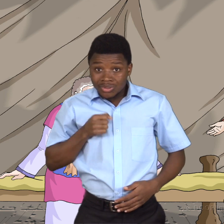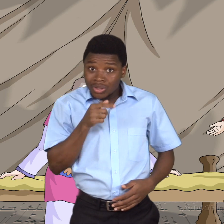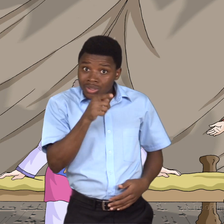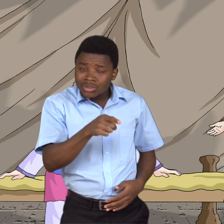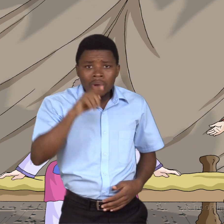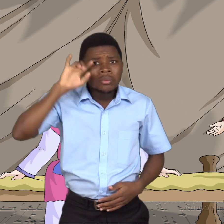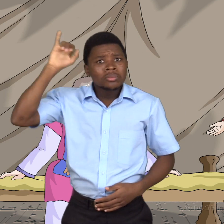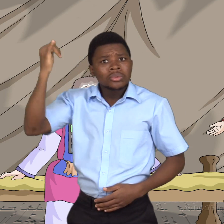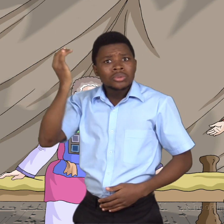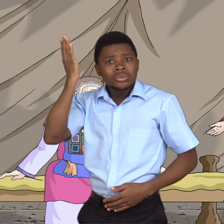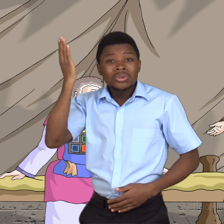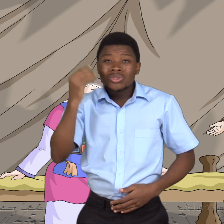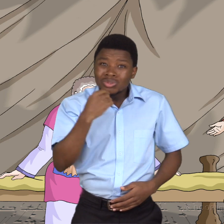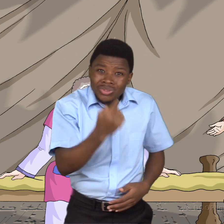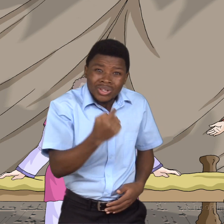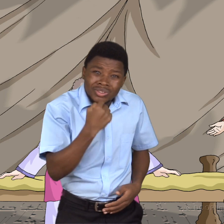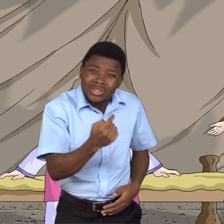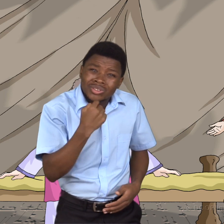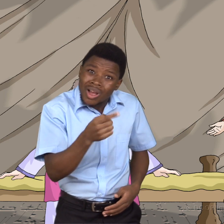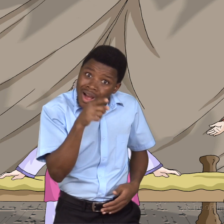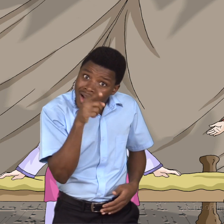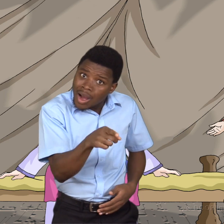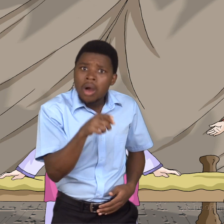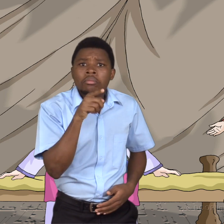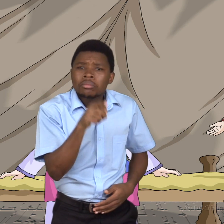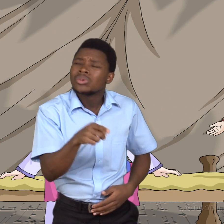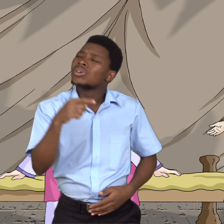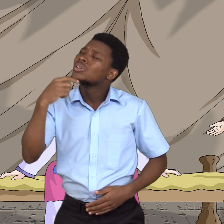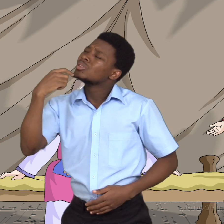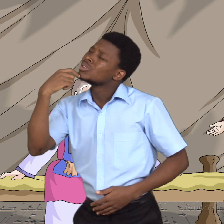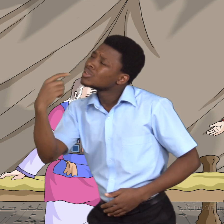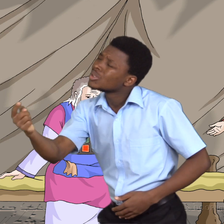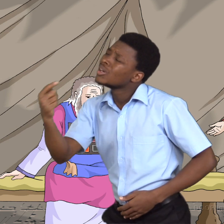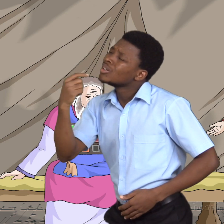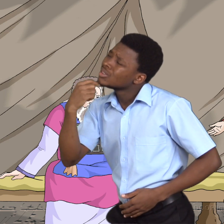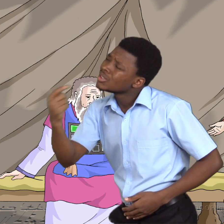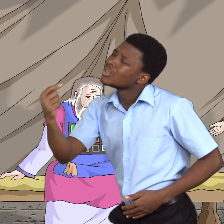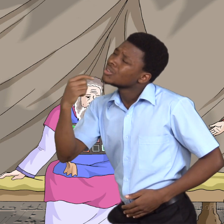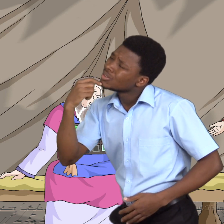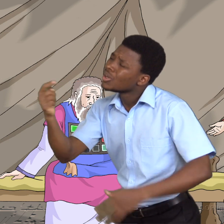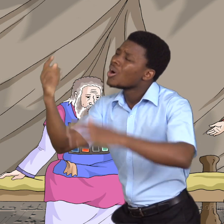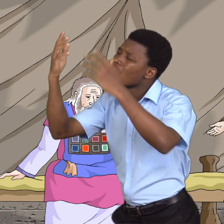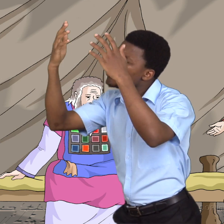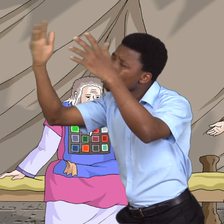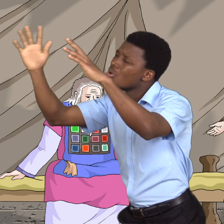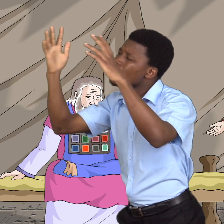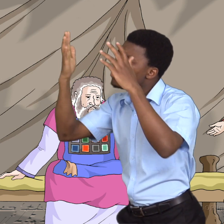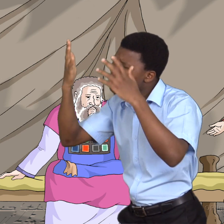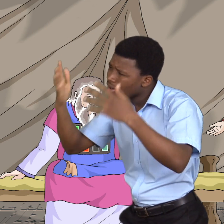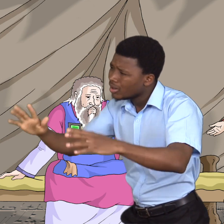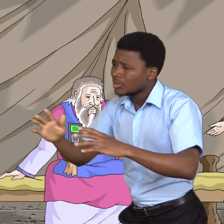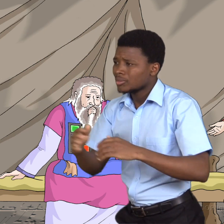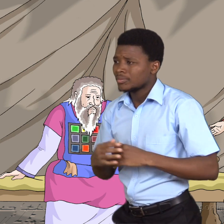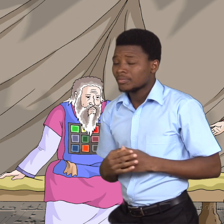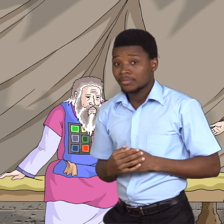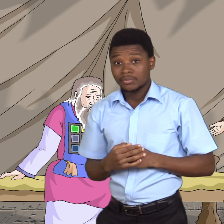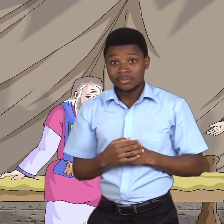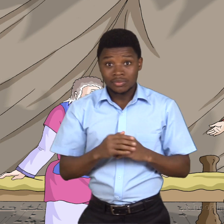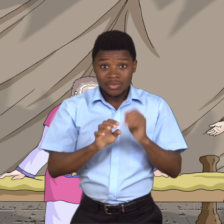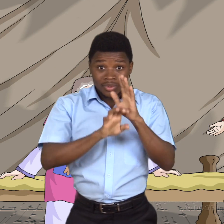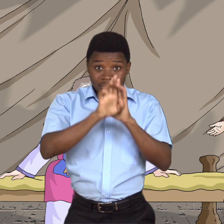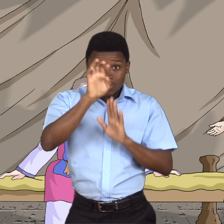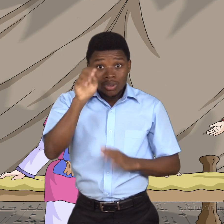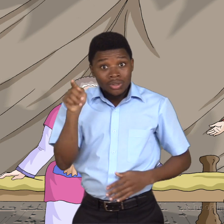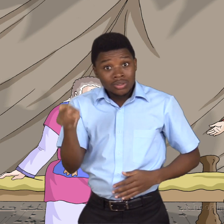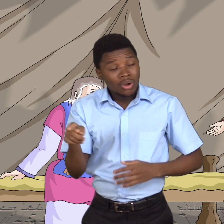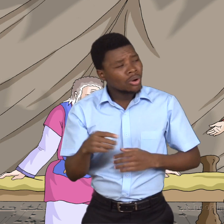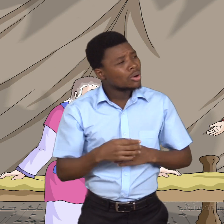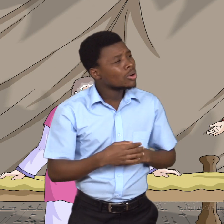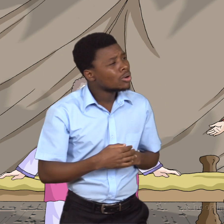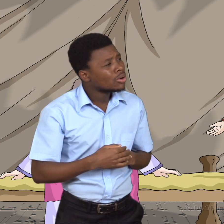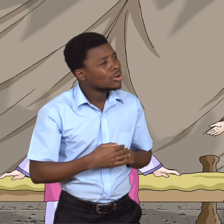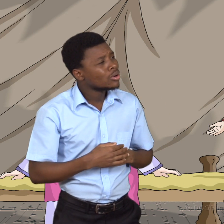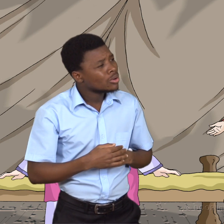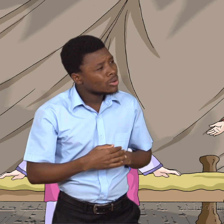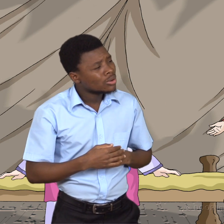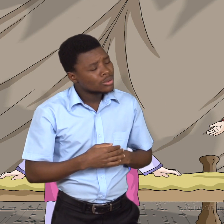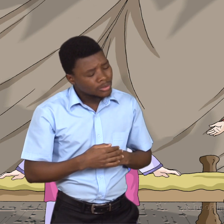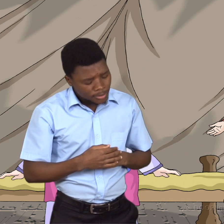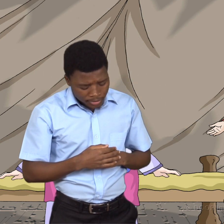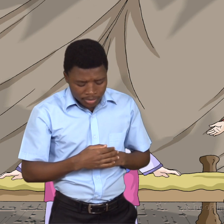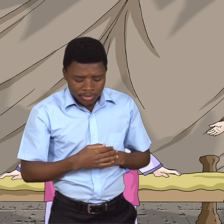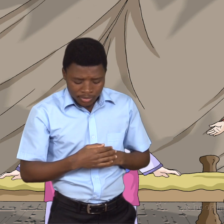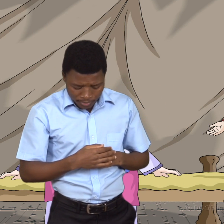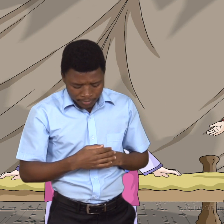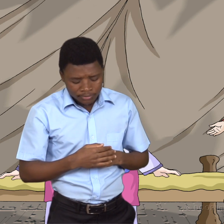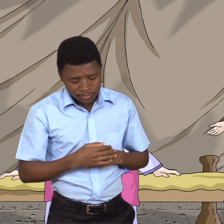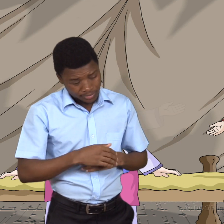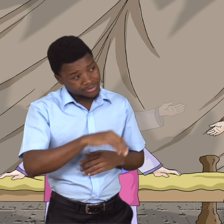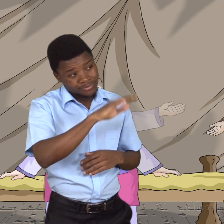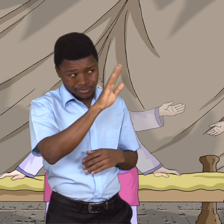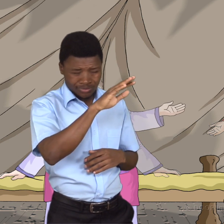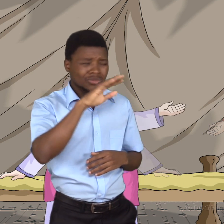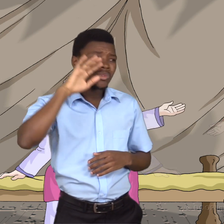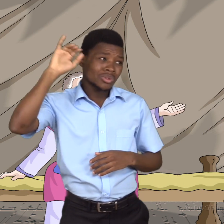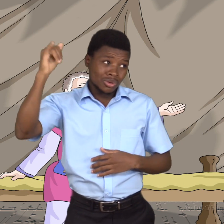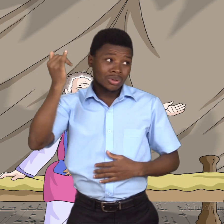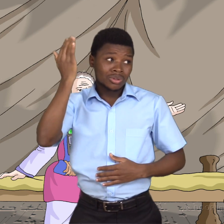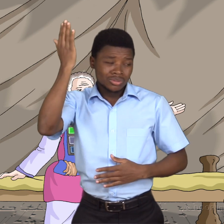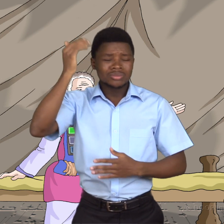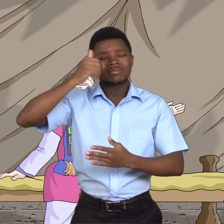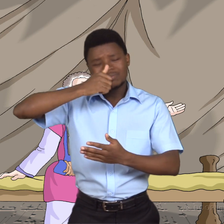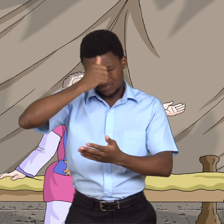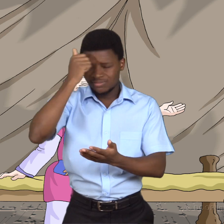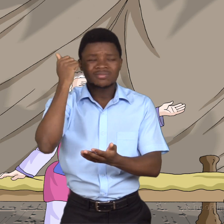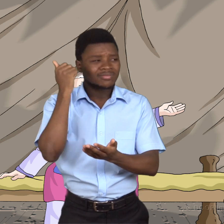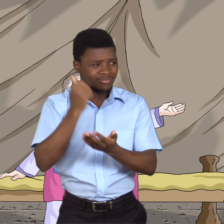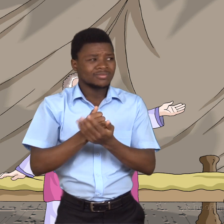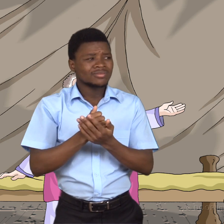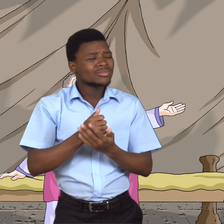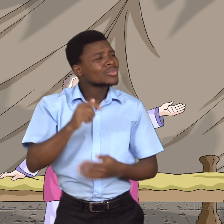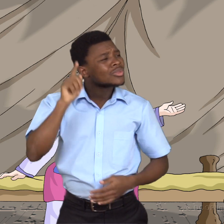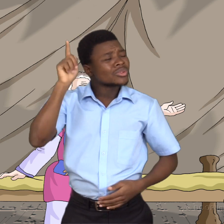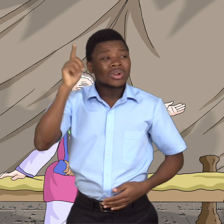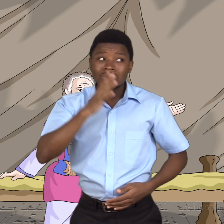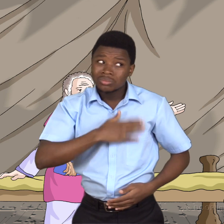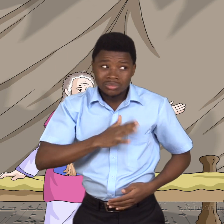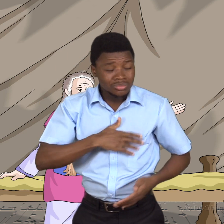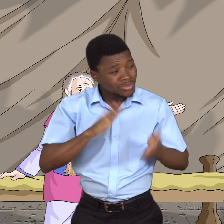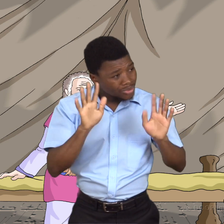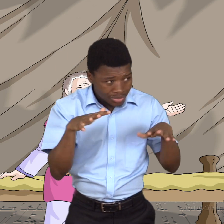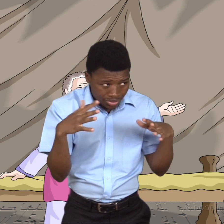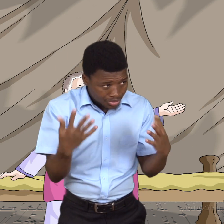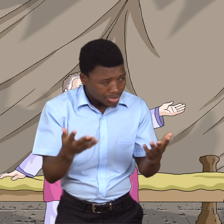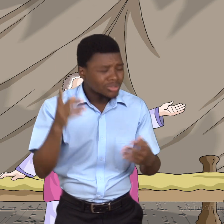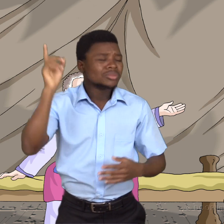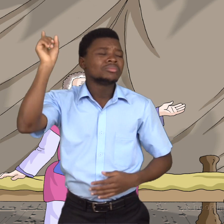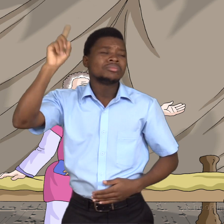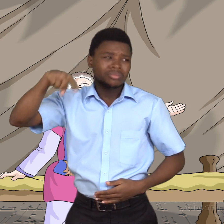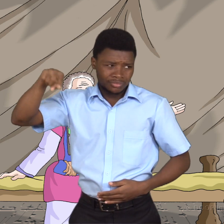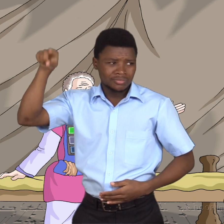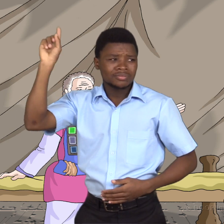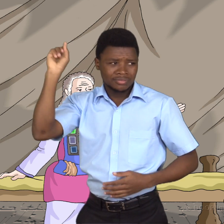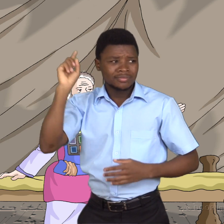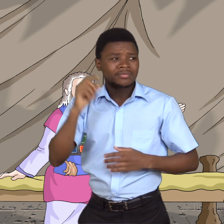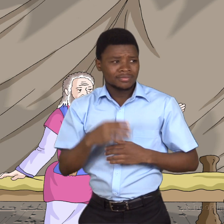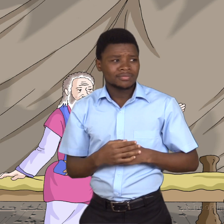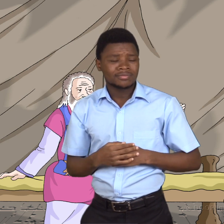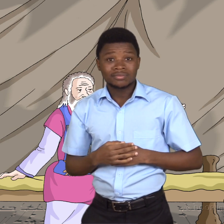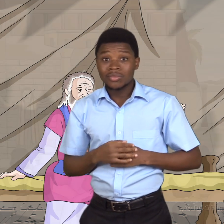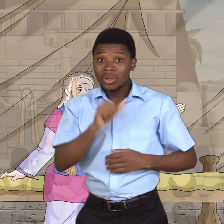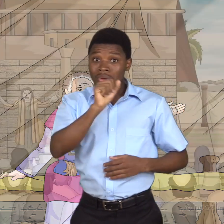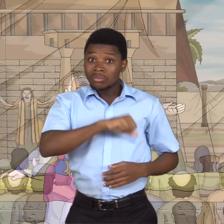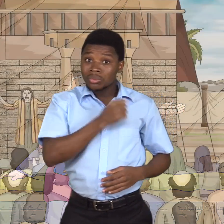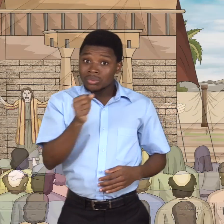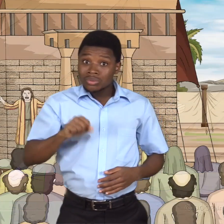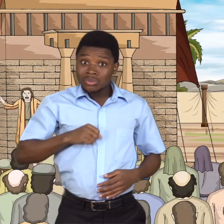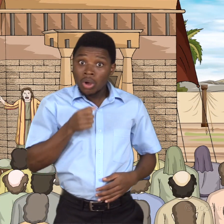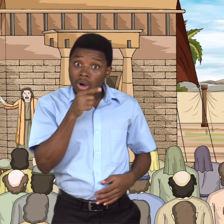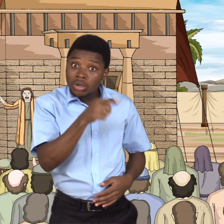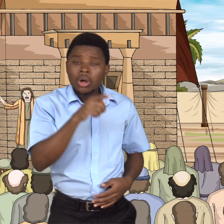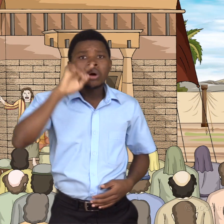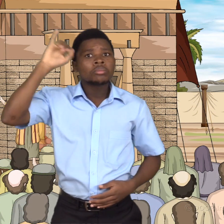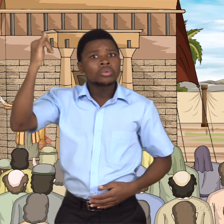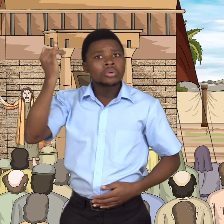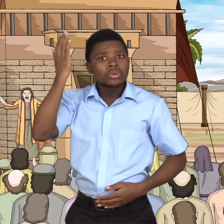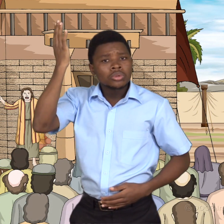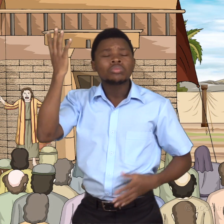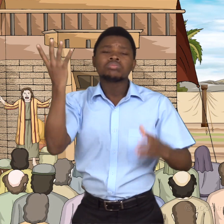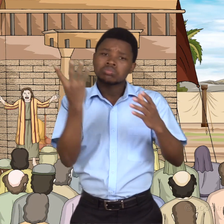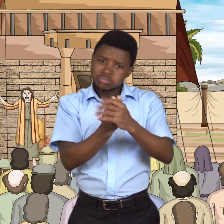So Samuel told him everything and did not hide a thing from him. “He is the LORD,” replied Eli. “Let Him do what is good in His eyes.”